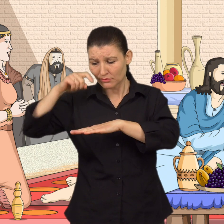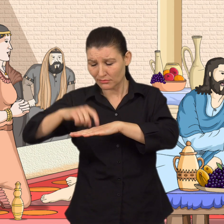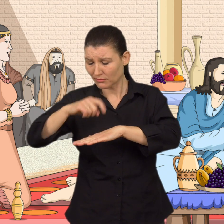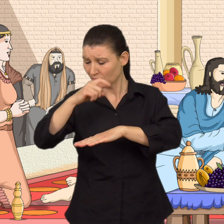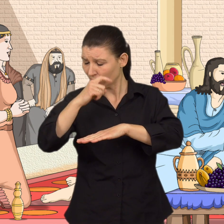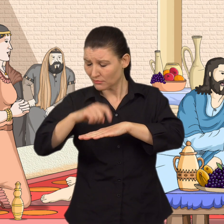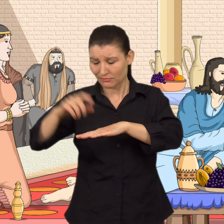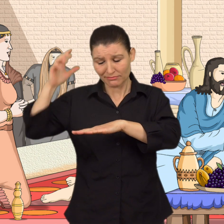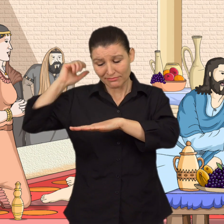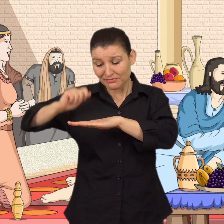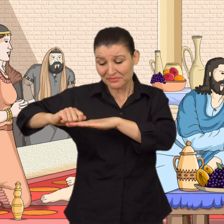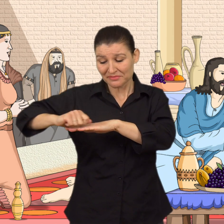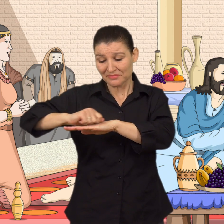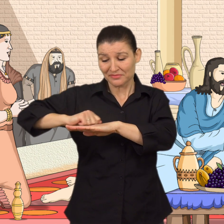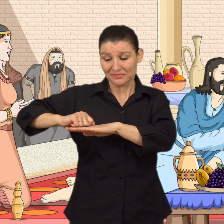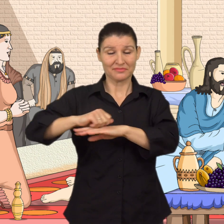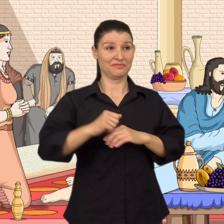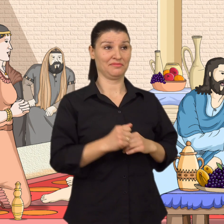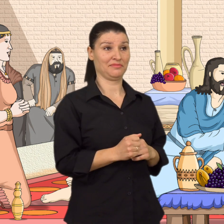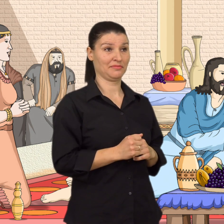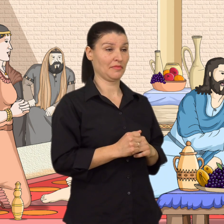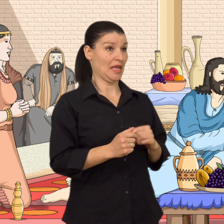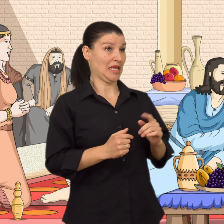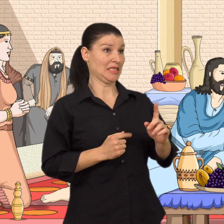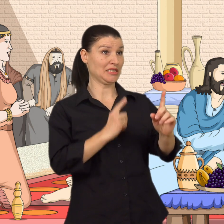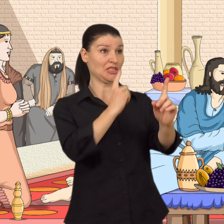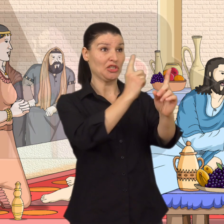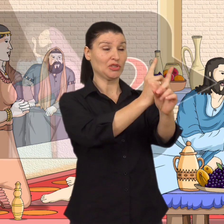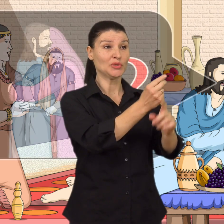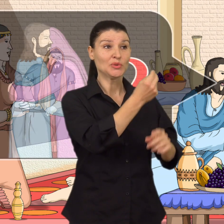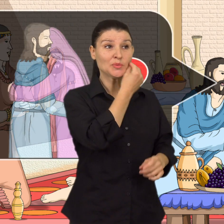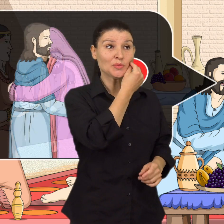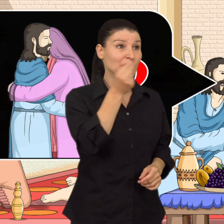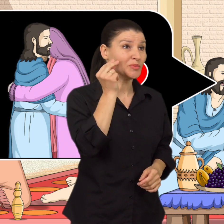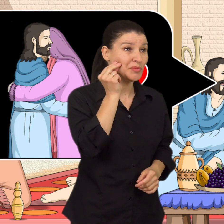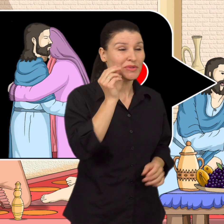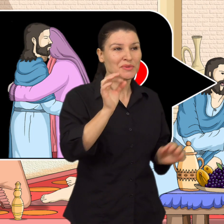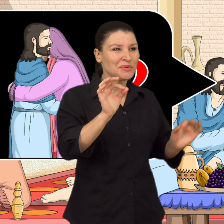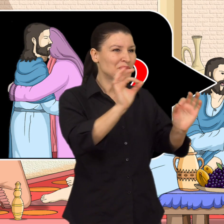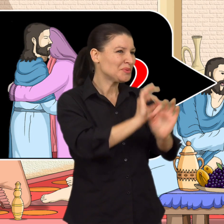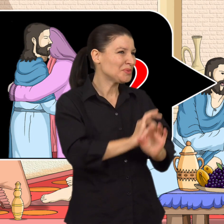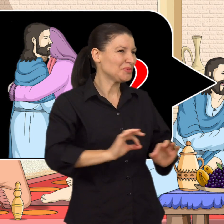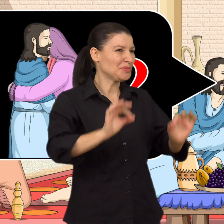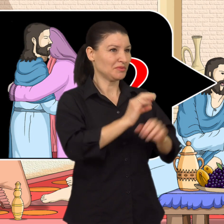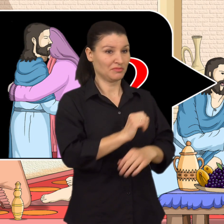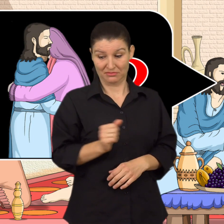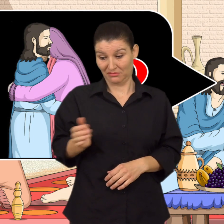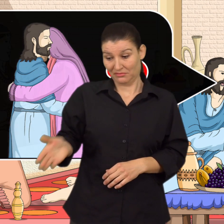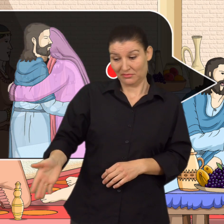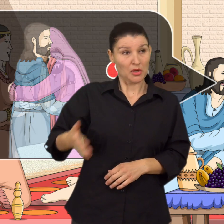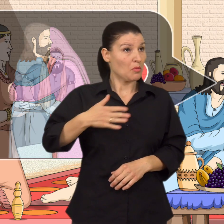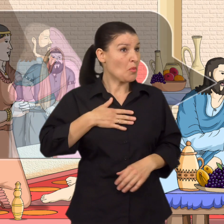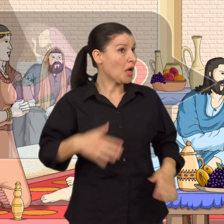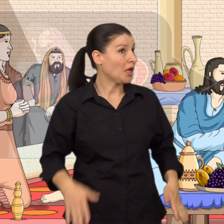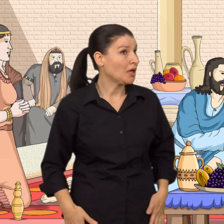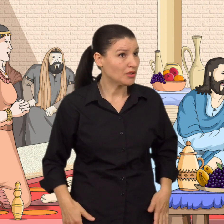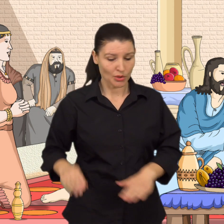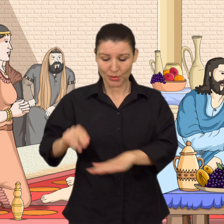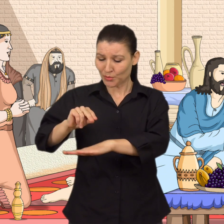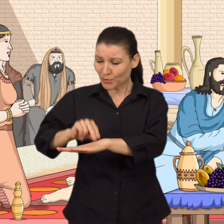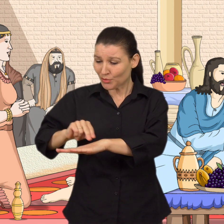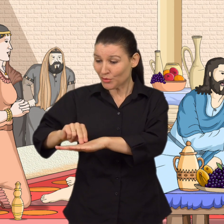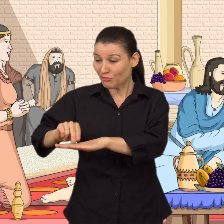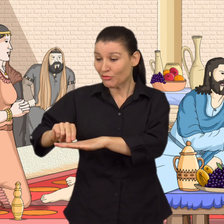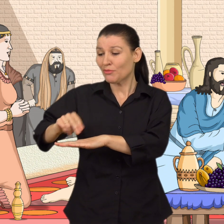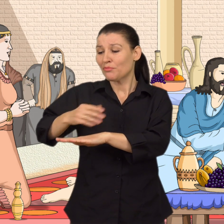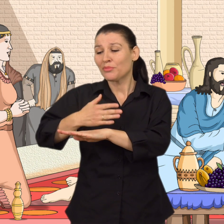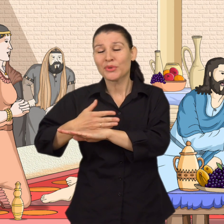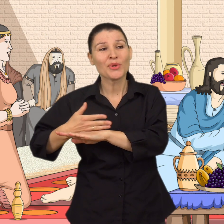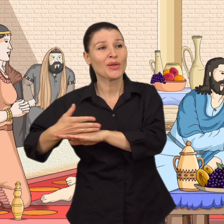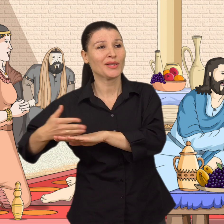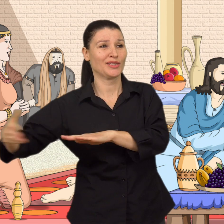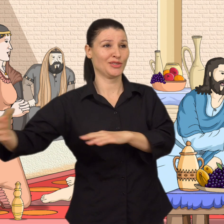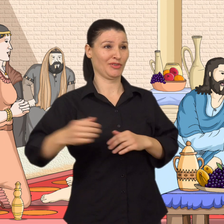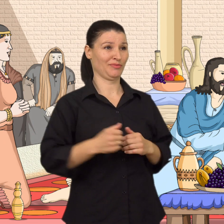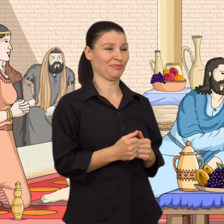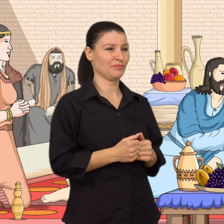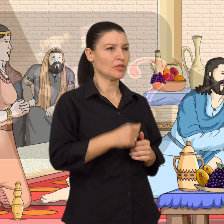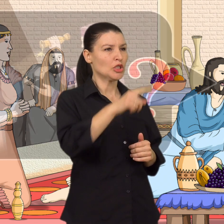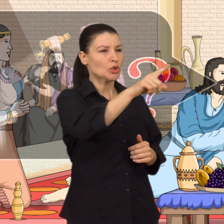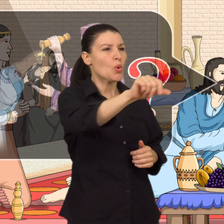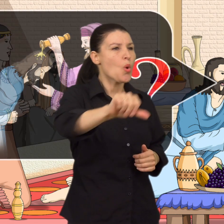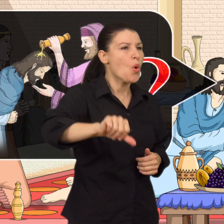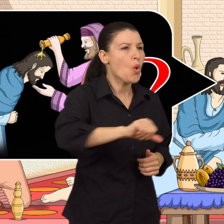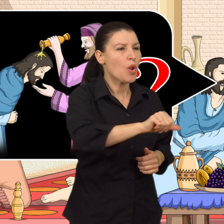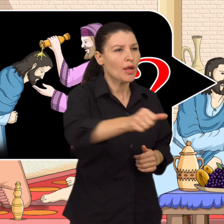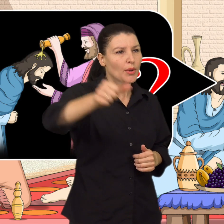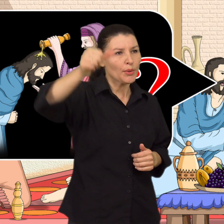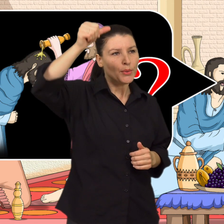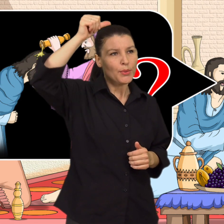You did not greet Me with a kiss, but she has not stopped kissing My feet since I arrived.